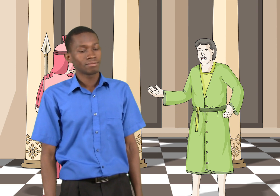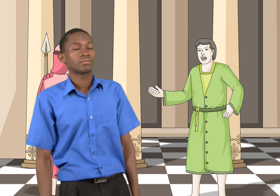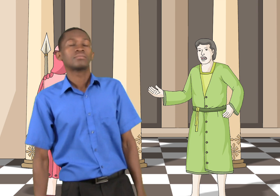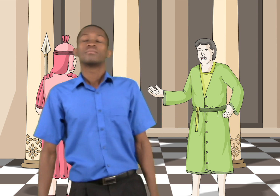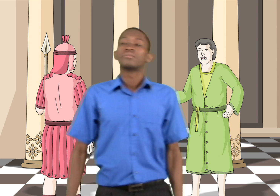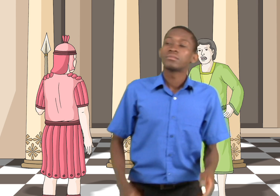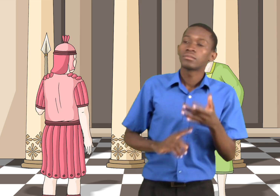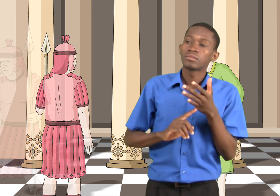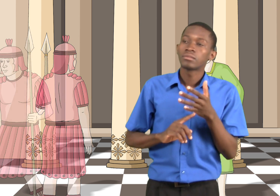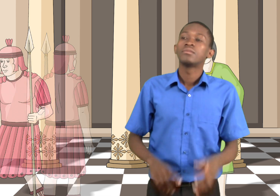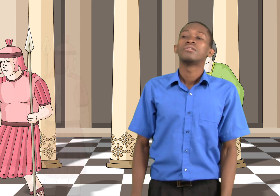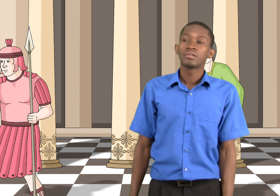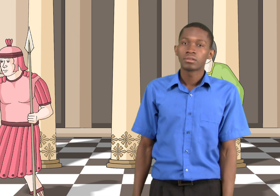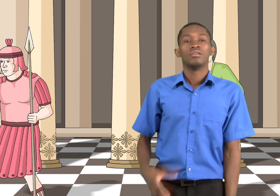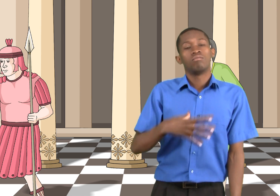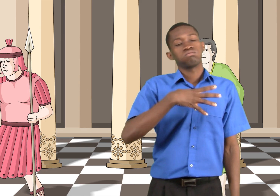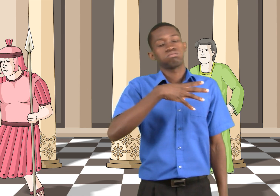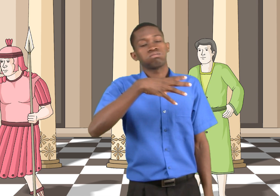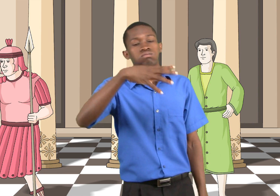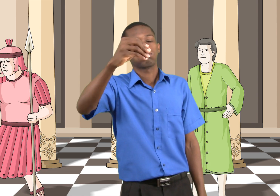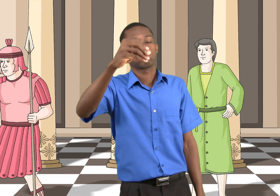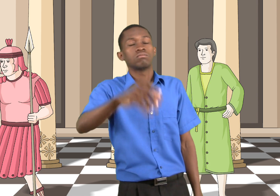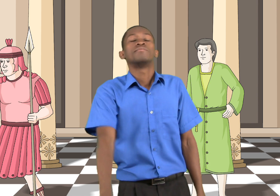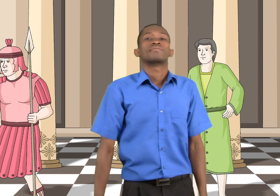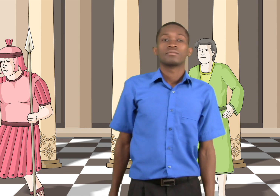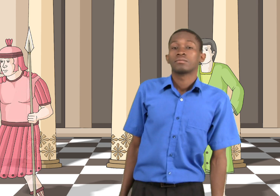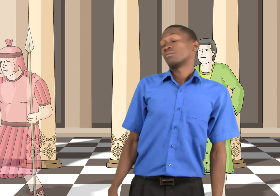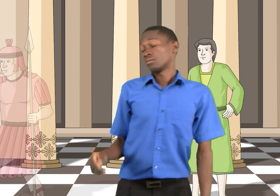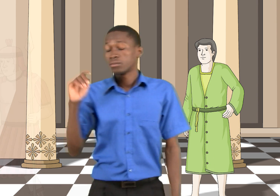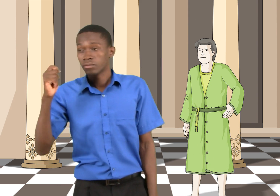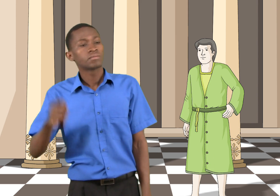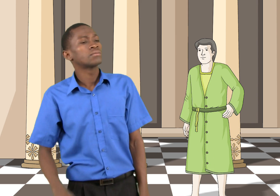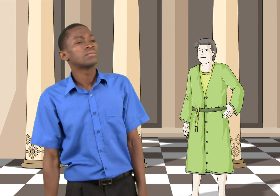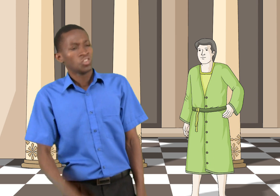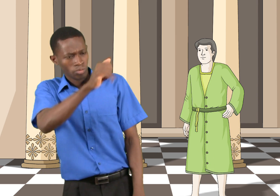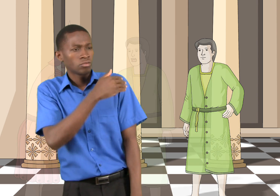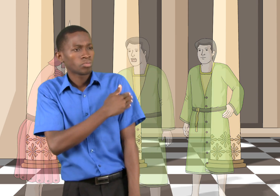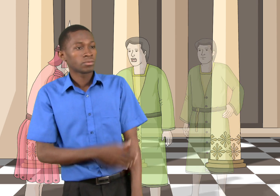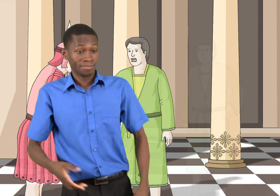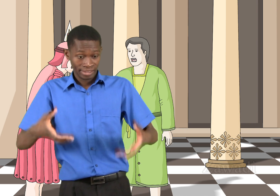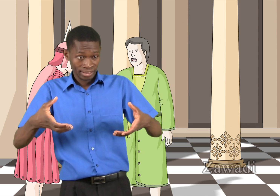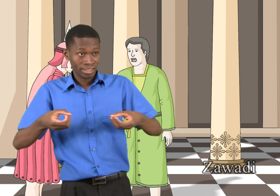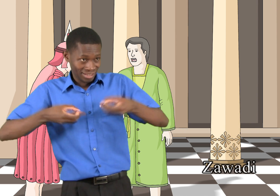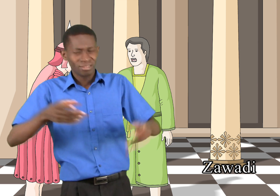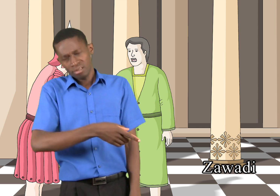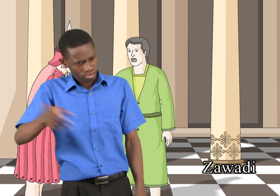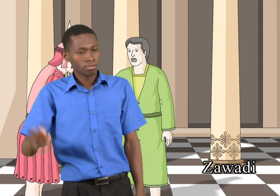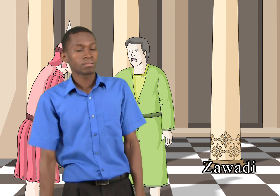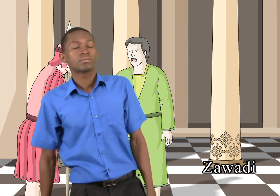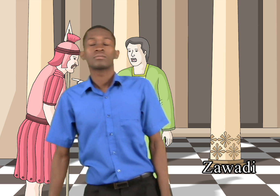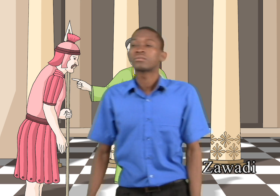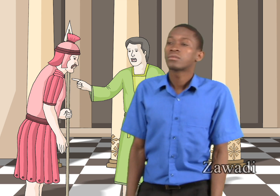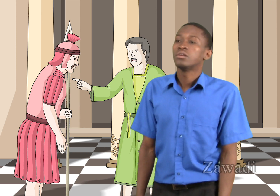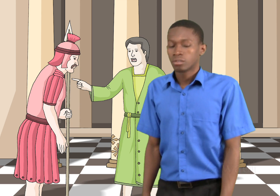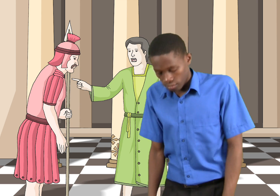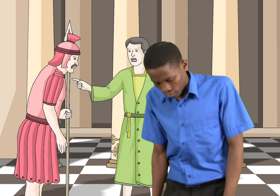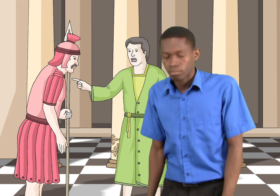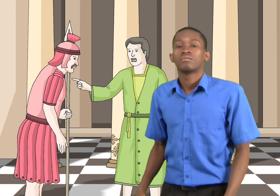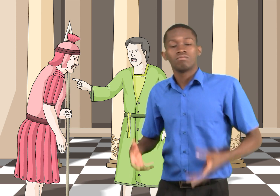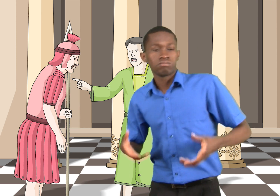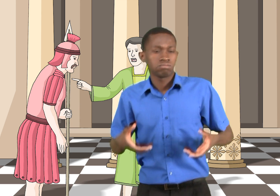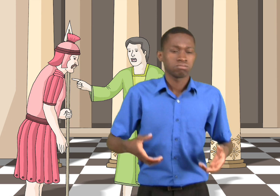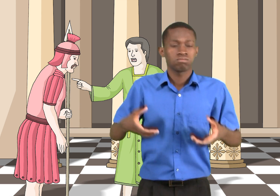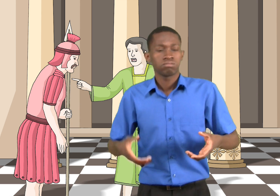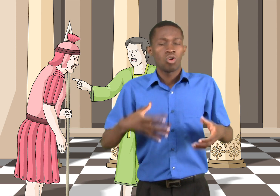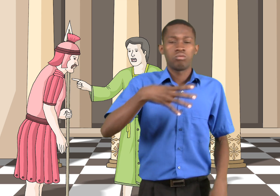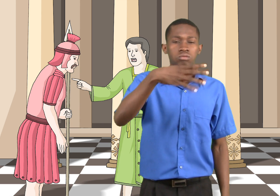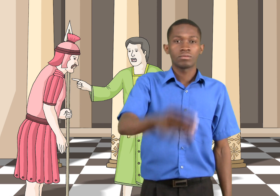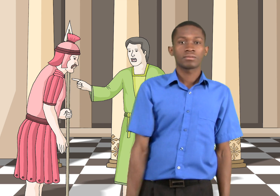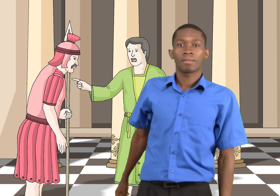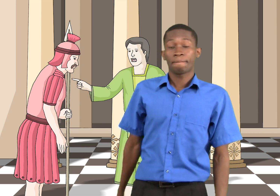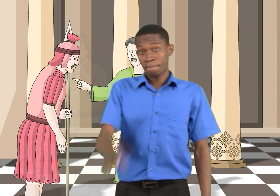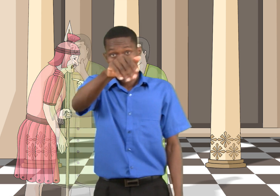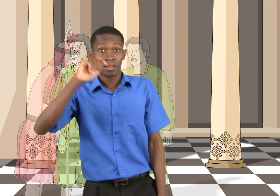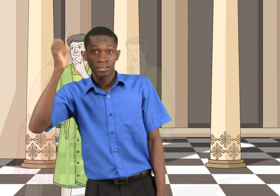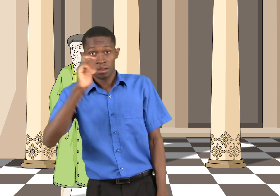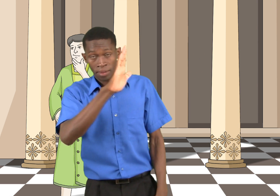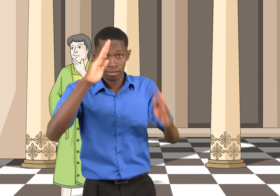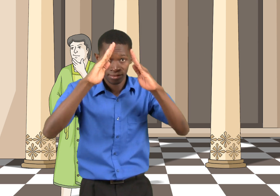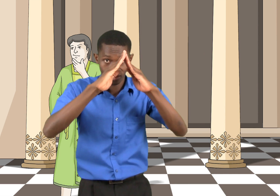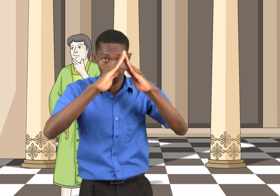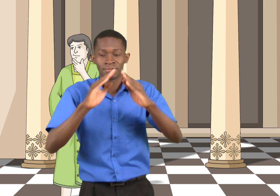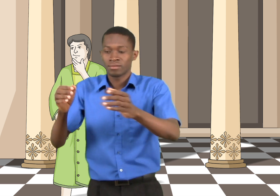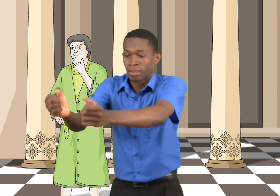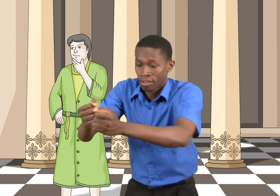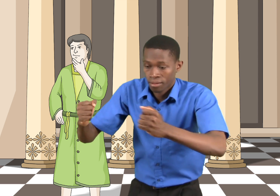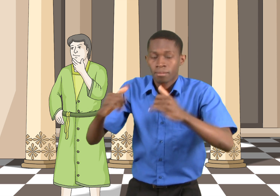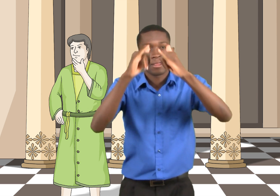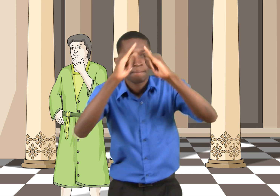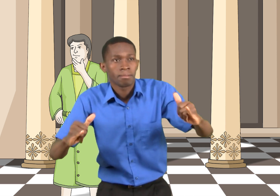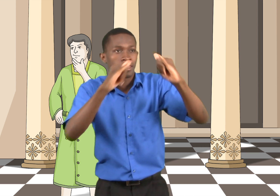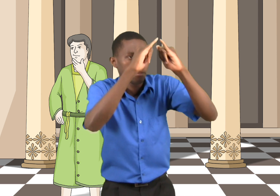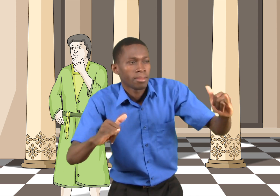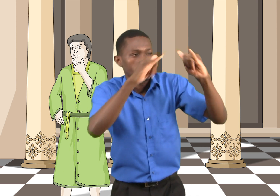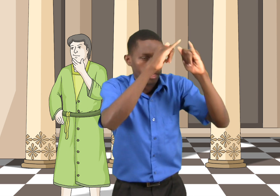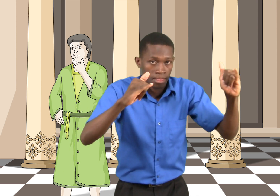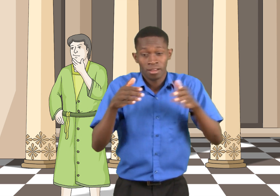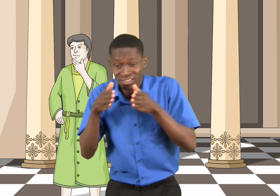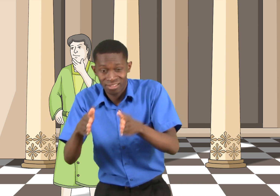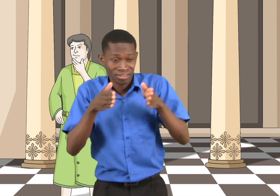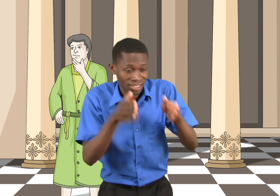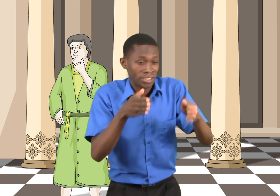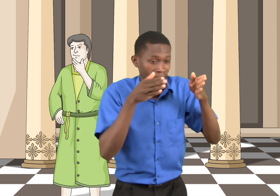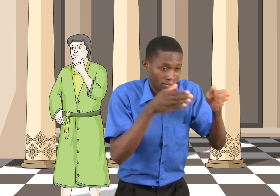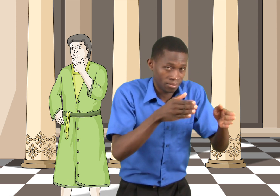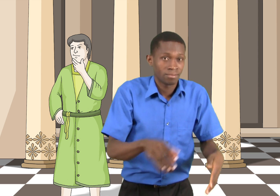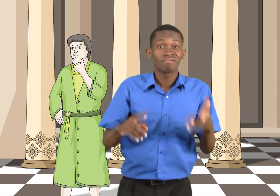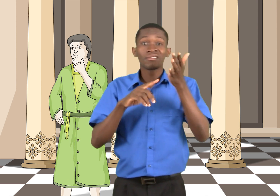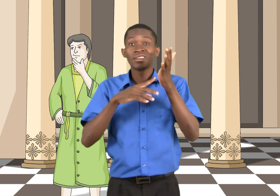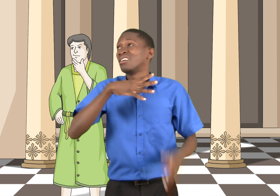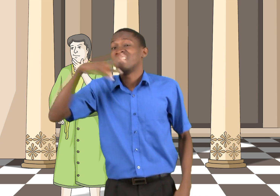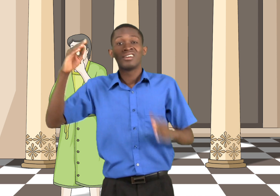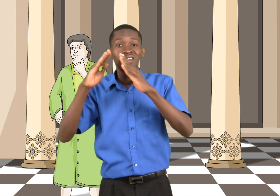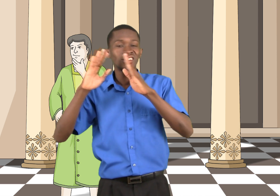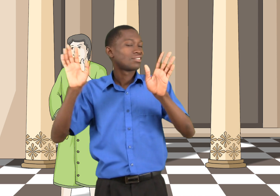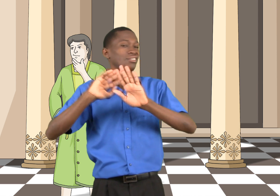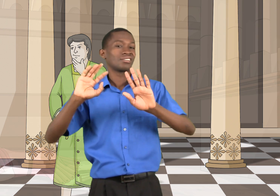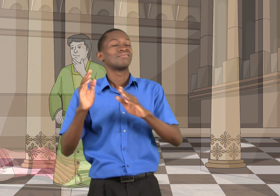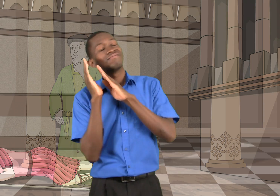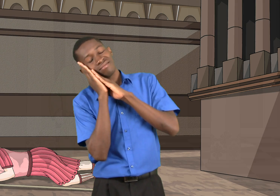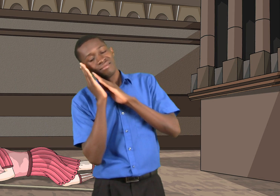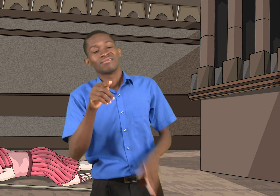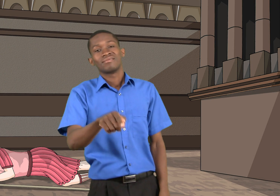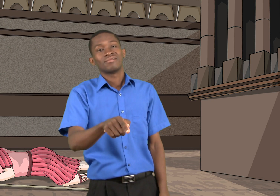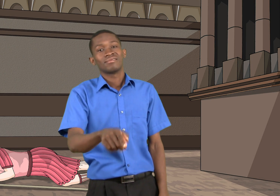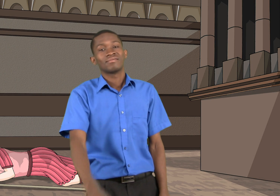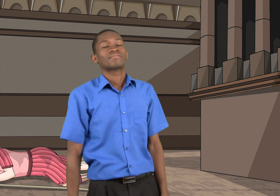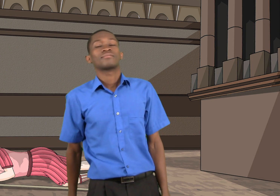So Uriah left the palace, and a gift from the king followed him.